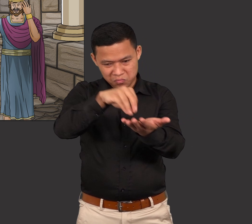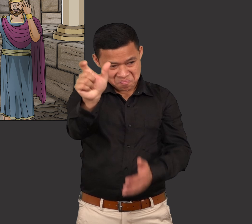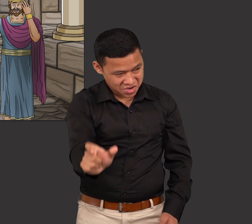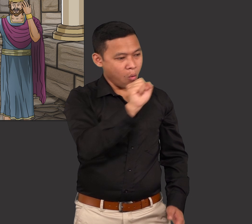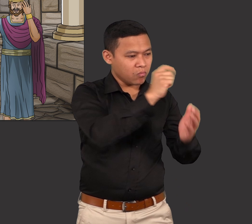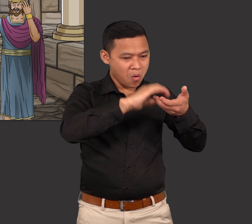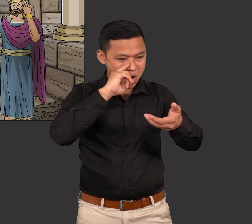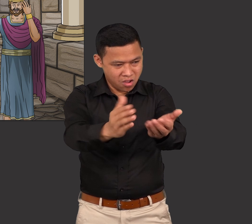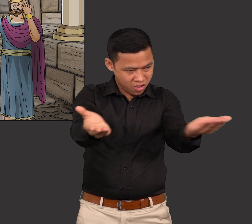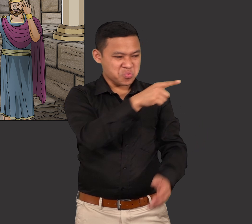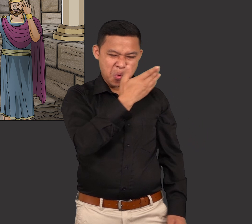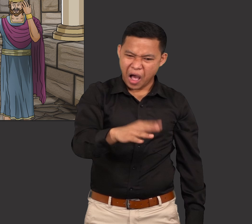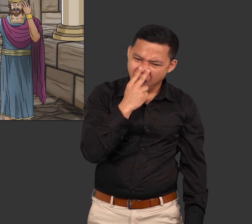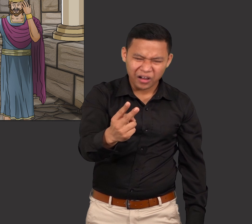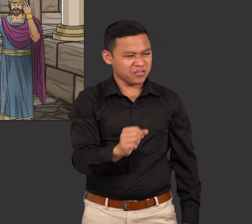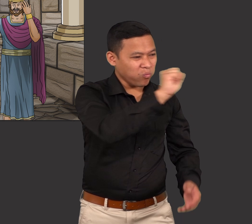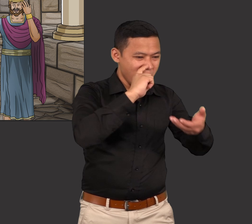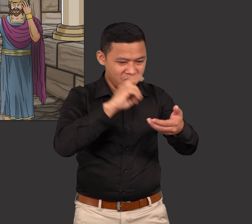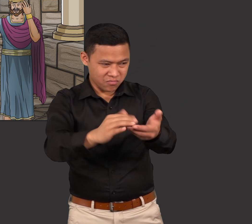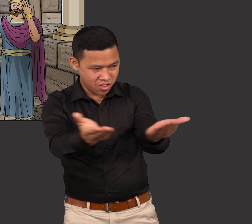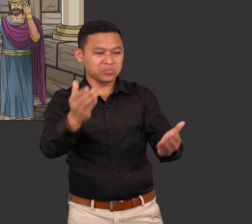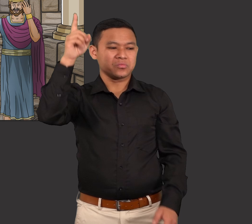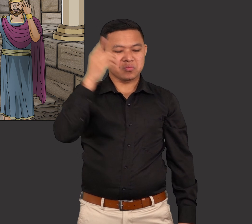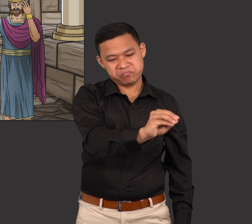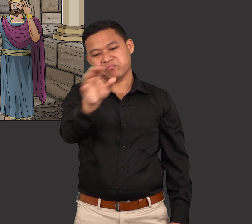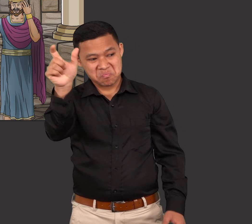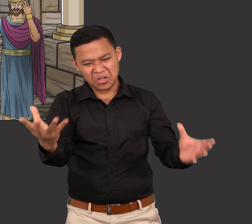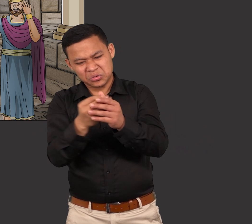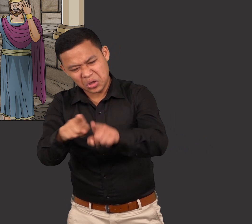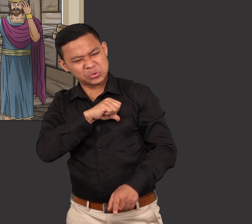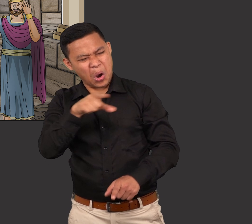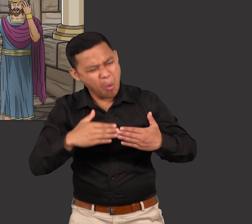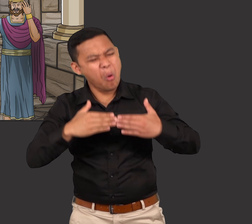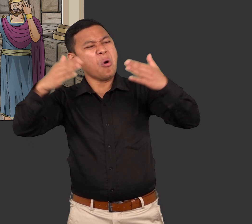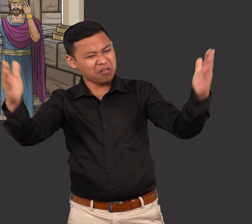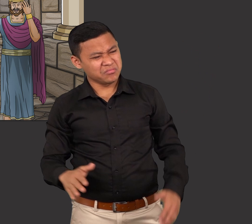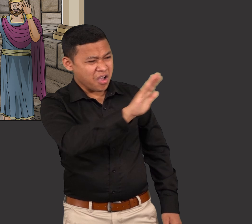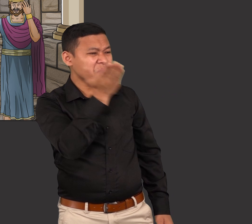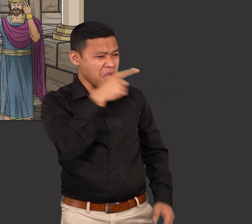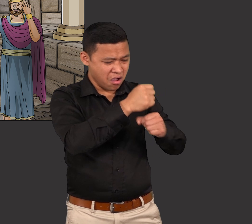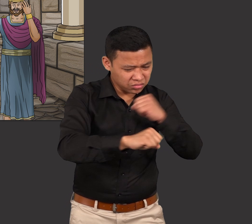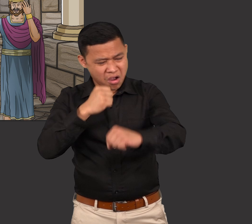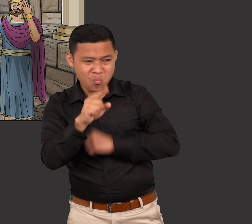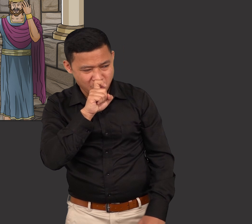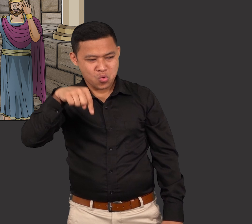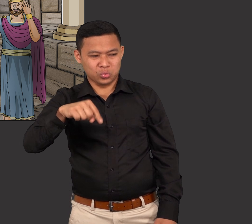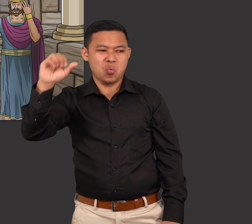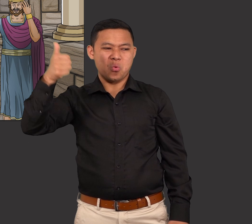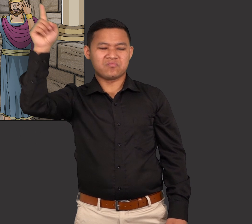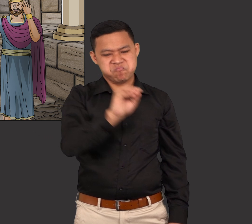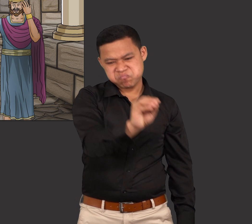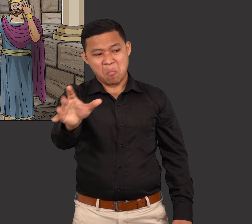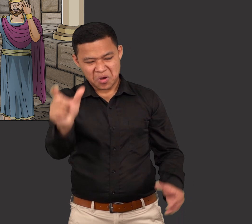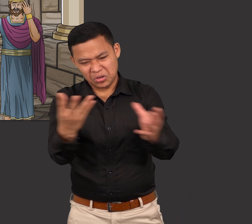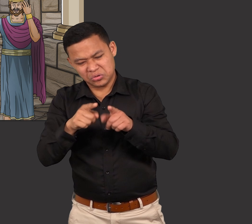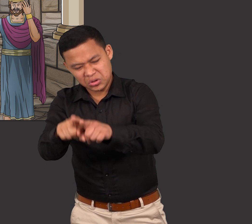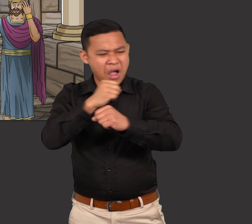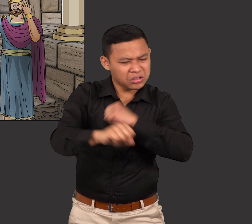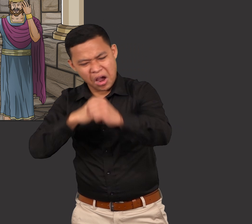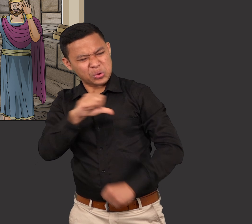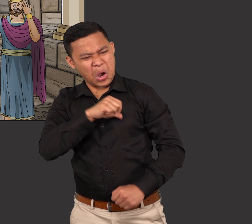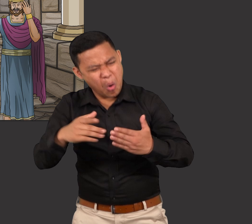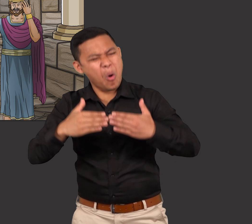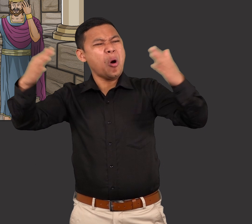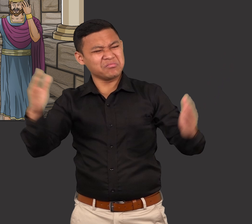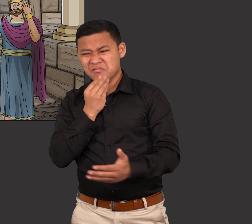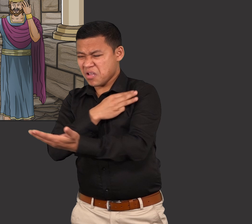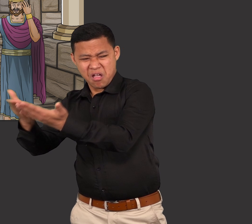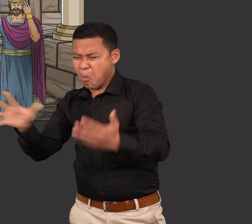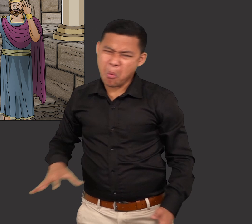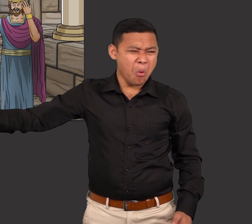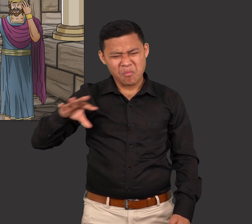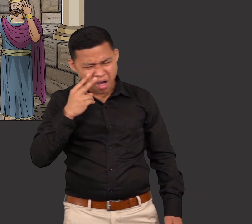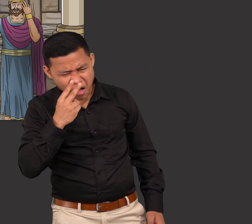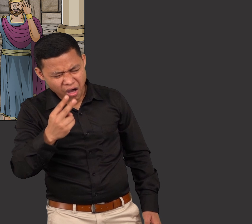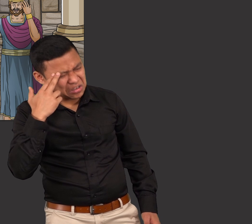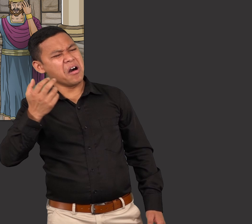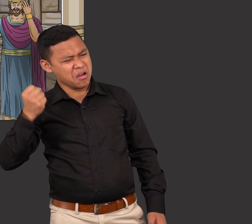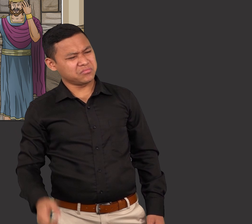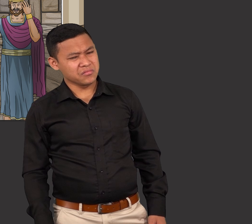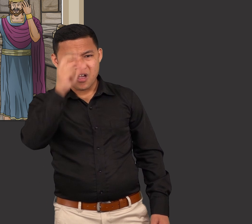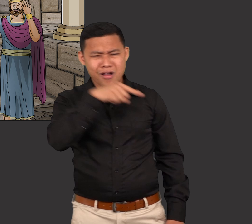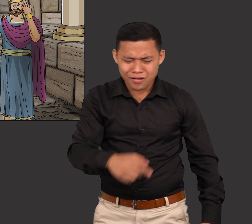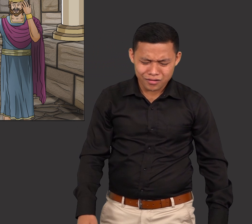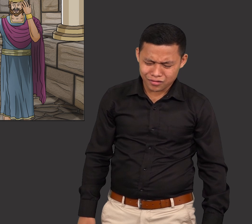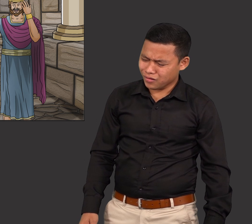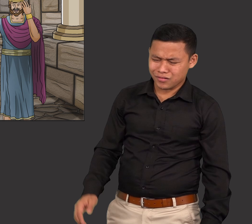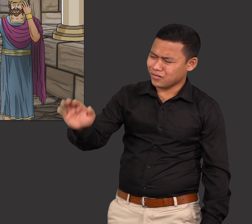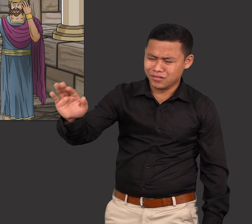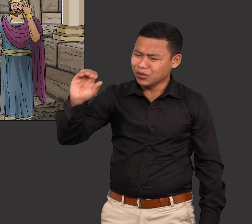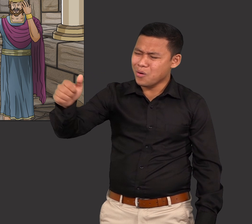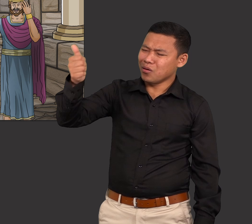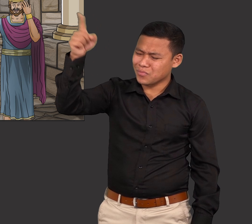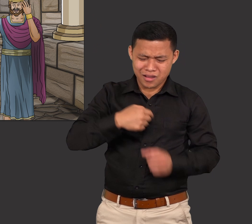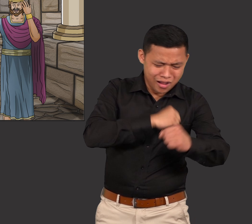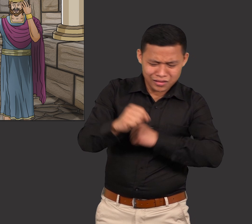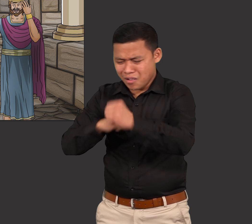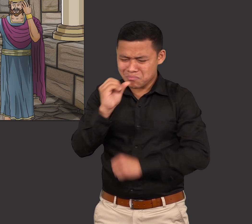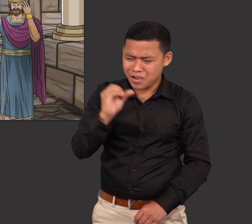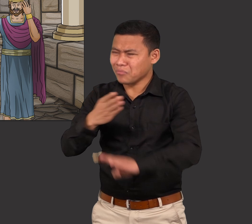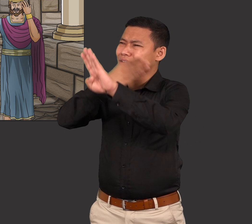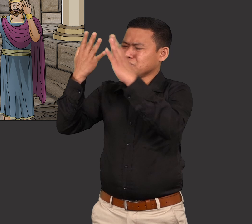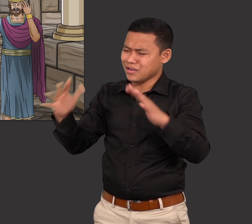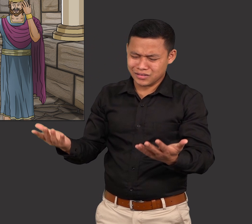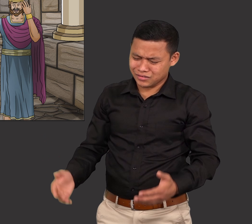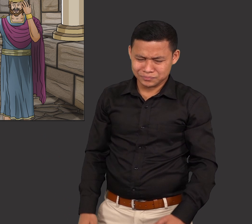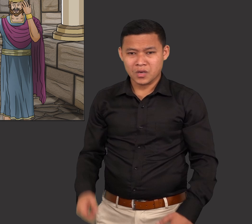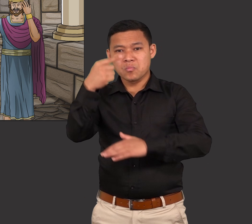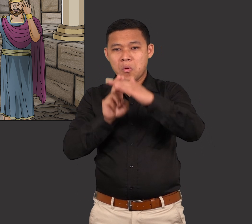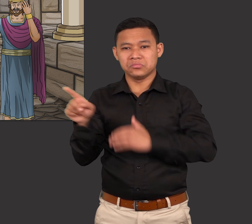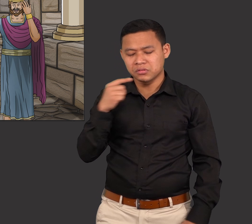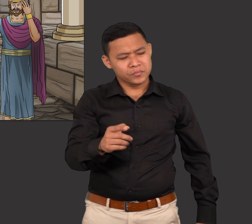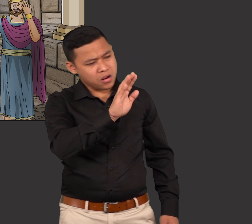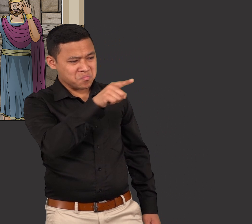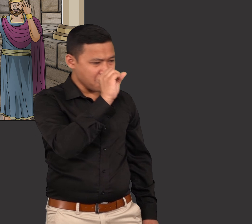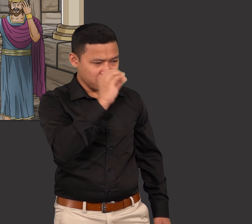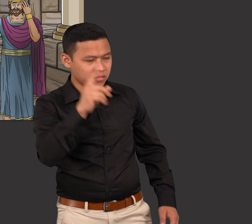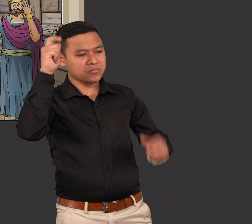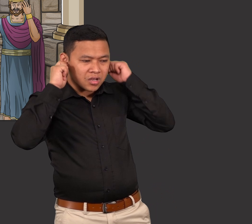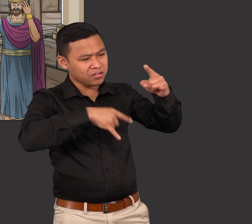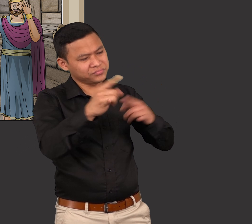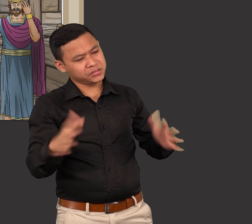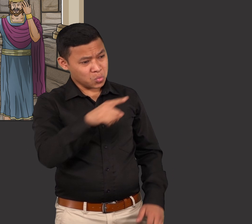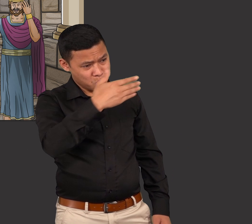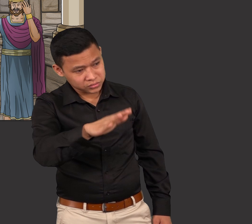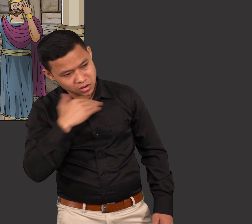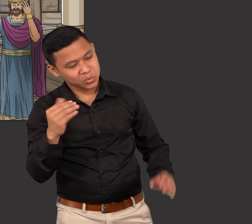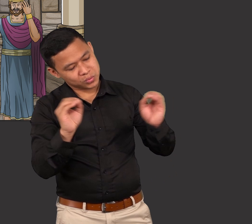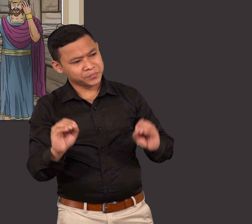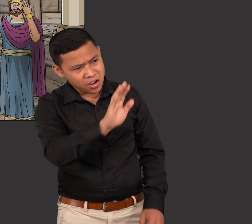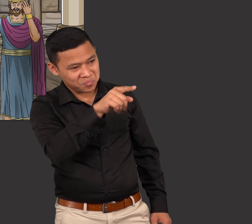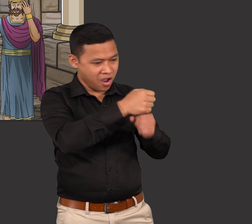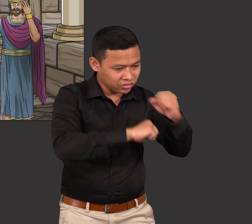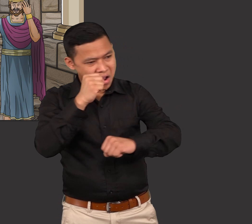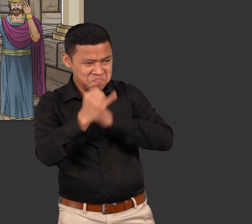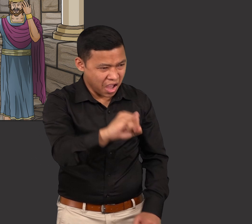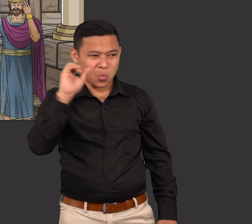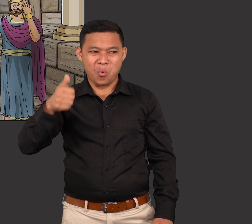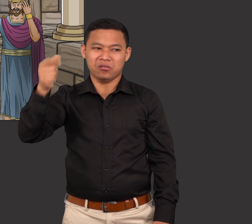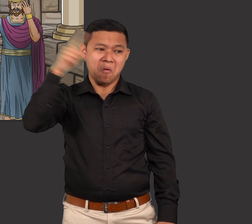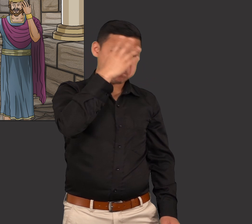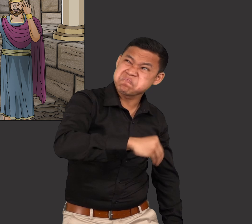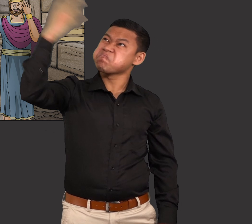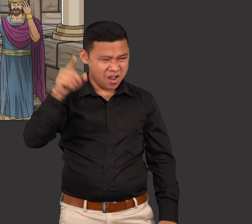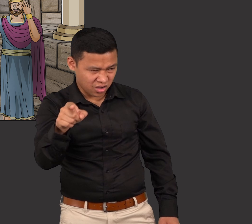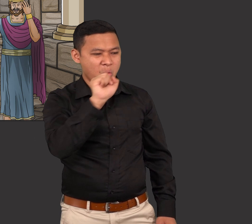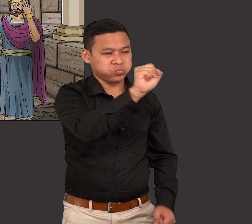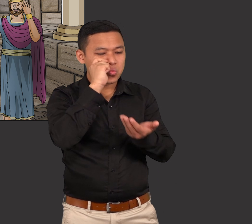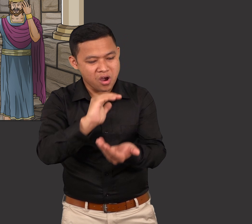Before your very eyes I will take your wives and give them to another, and he will lie with them in broad daylight. You have acted in secret, but I will do this thing in broad daylight before all Israel.’” Then David said to Nathan, “I have sinned against the LORD.” “The LORD has taken away your sin,” Nathan replied.